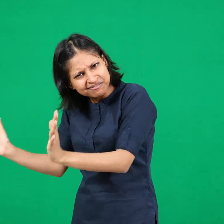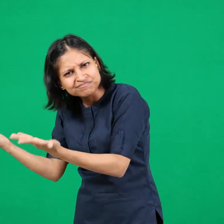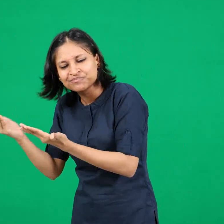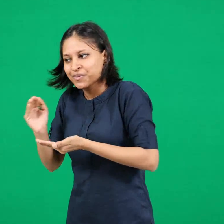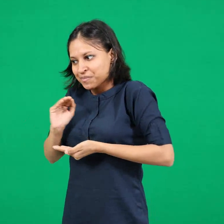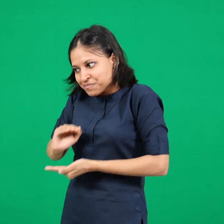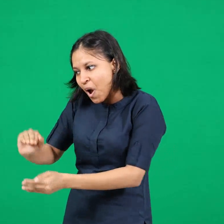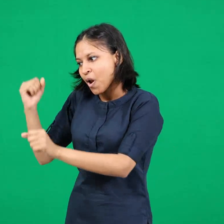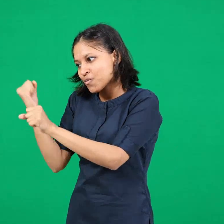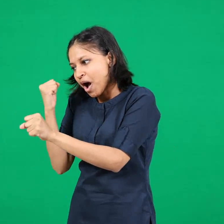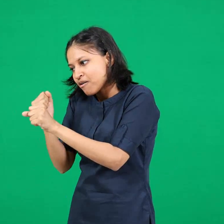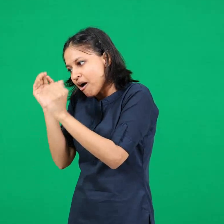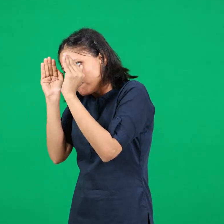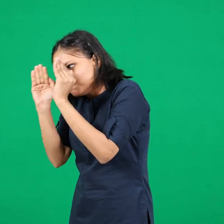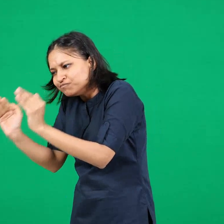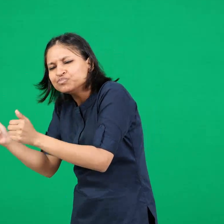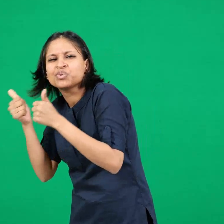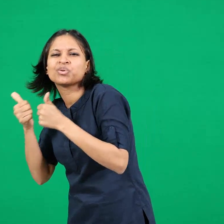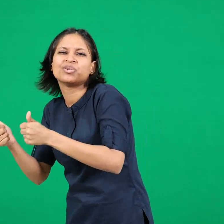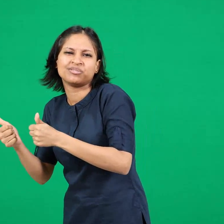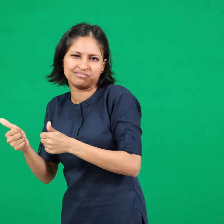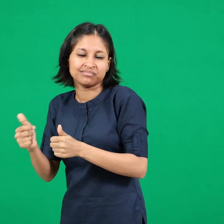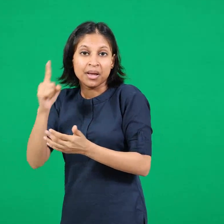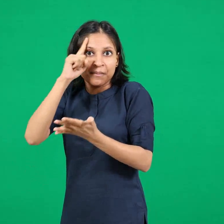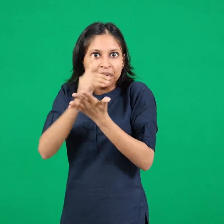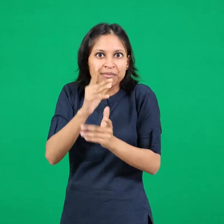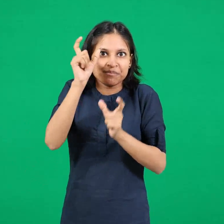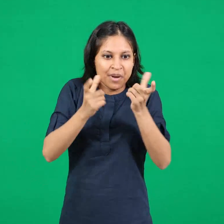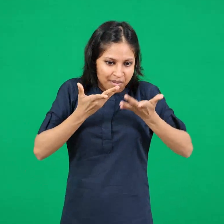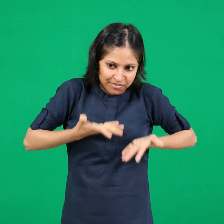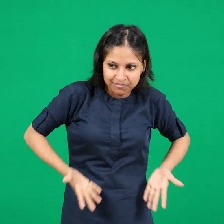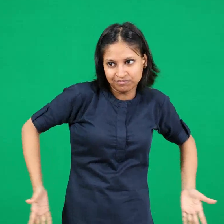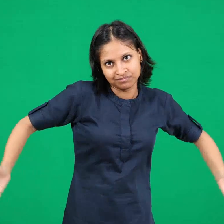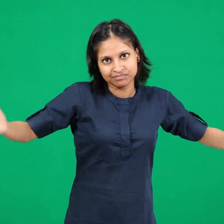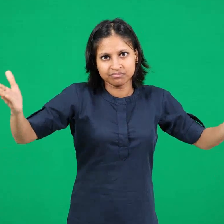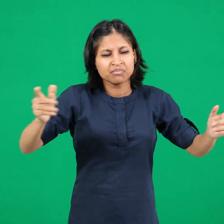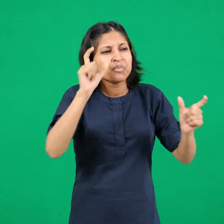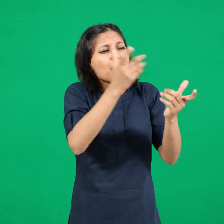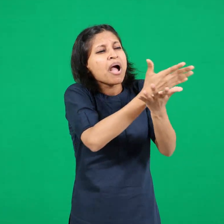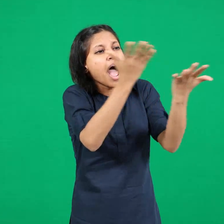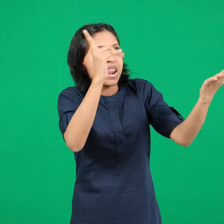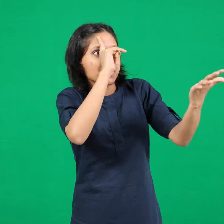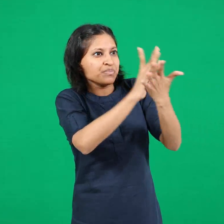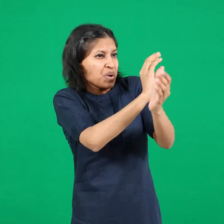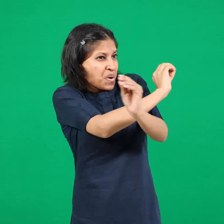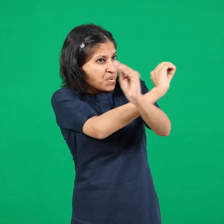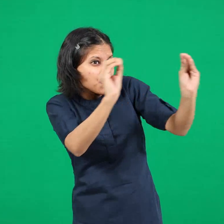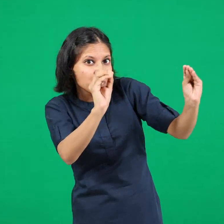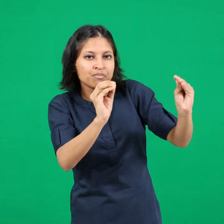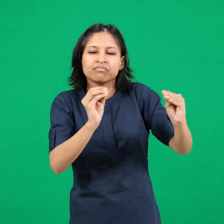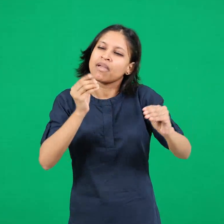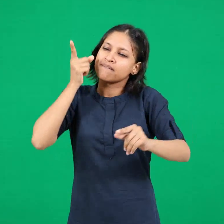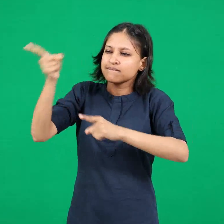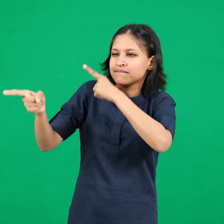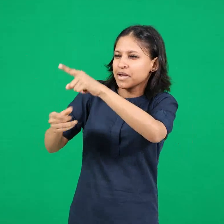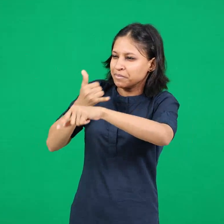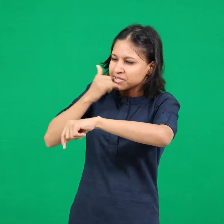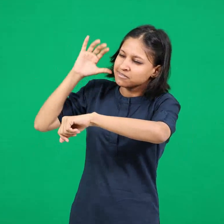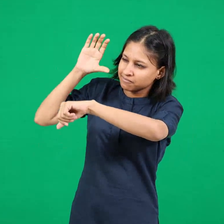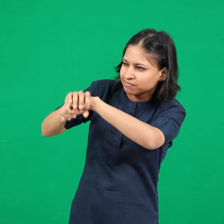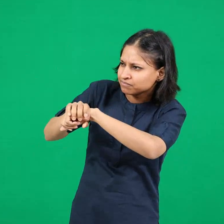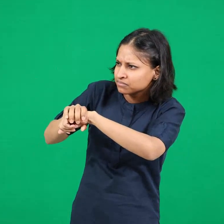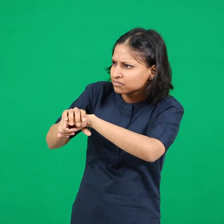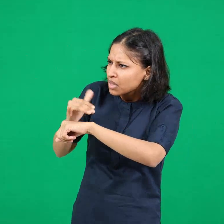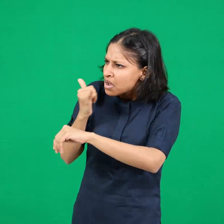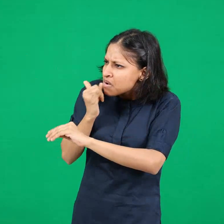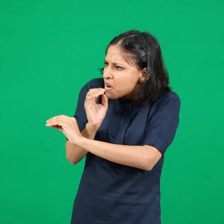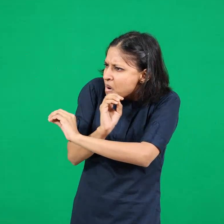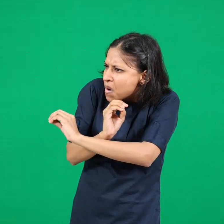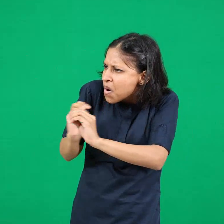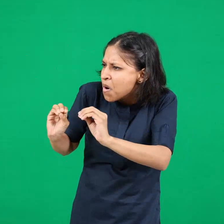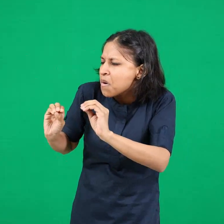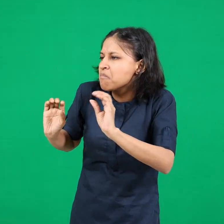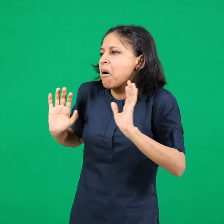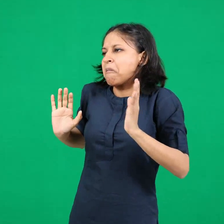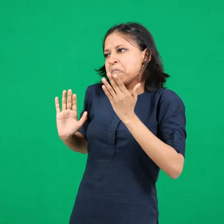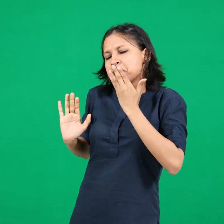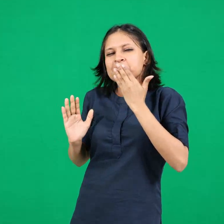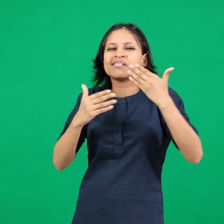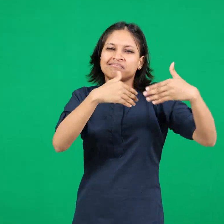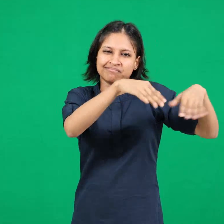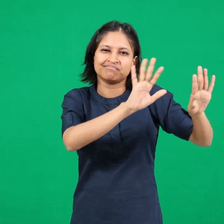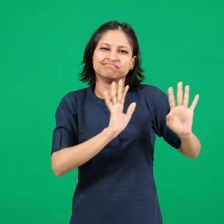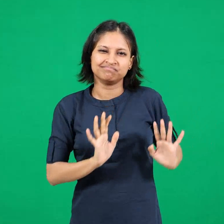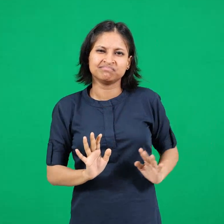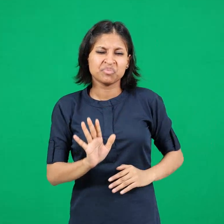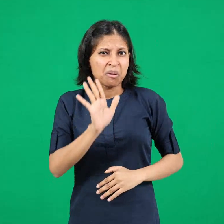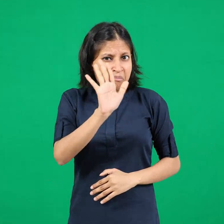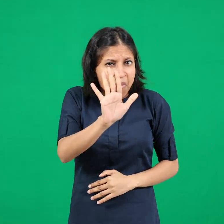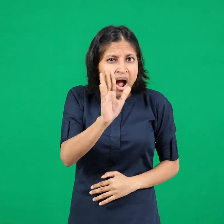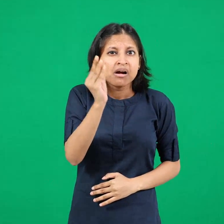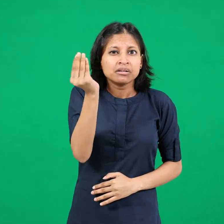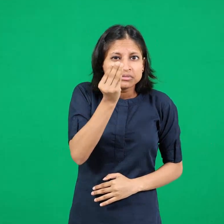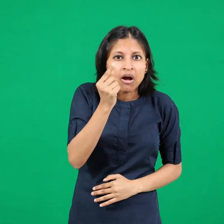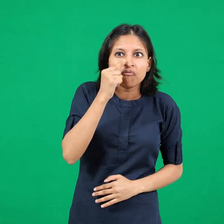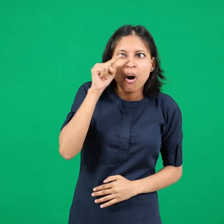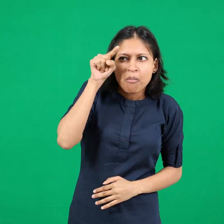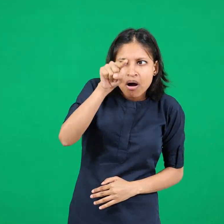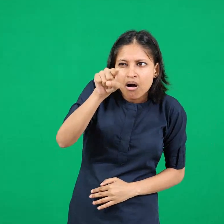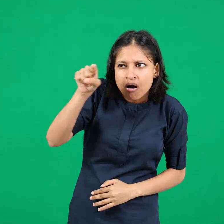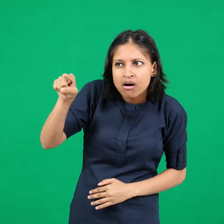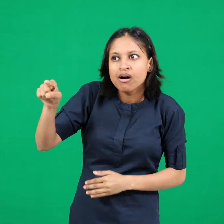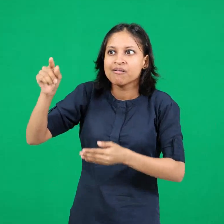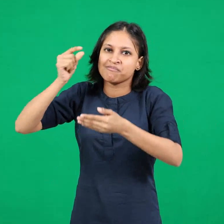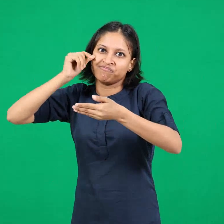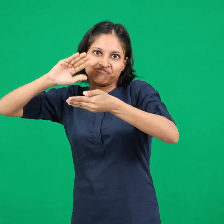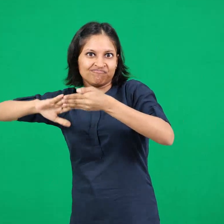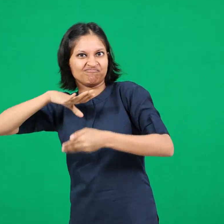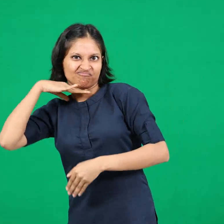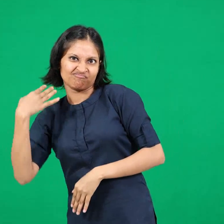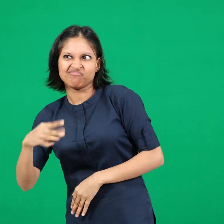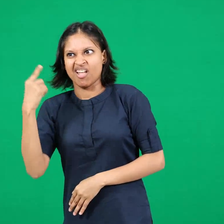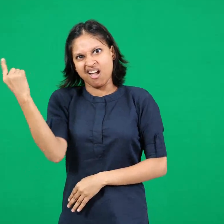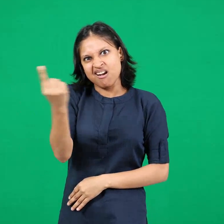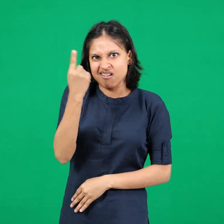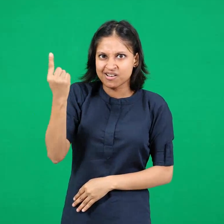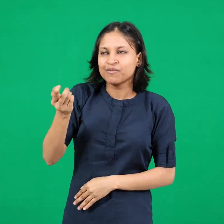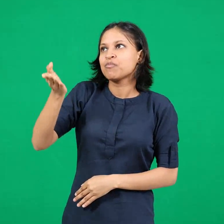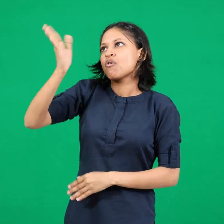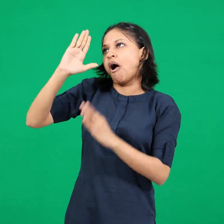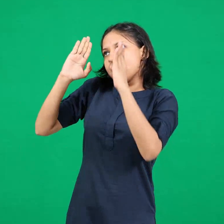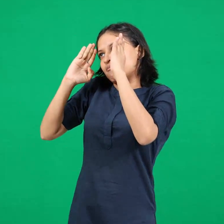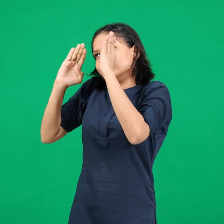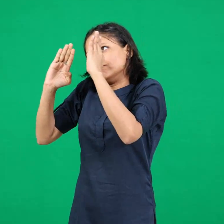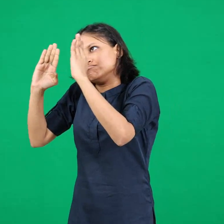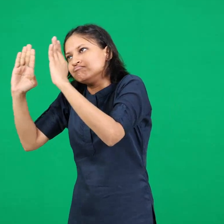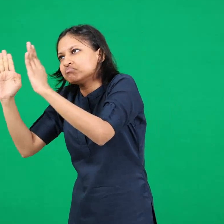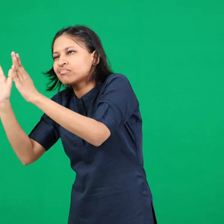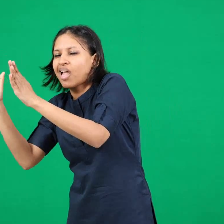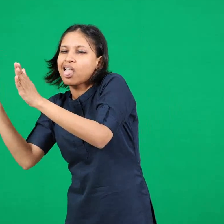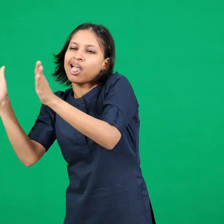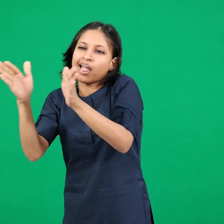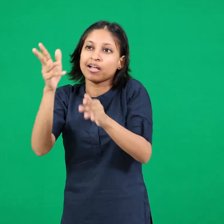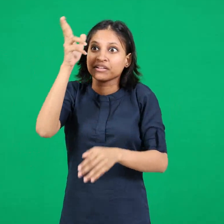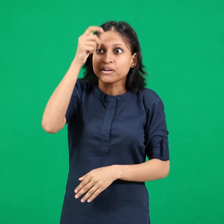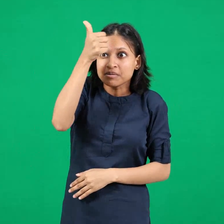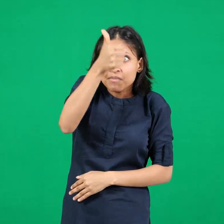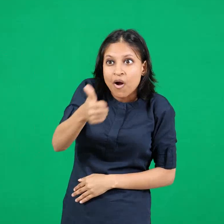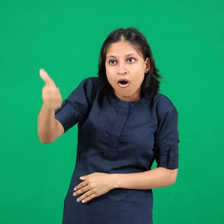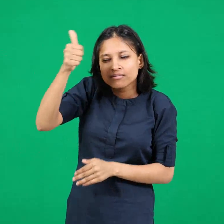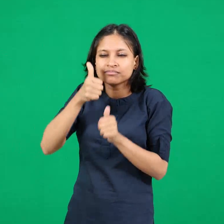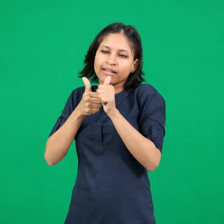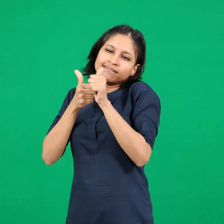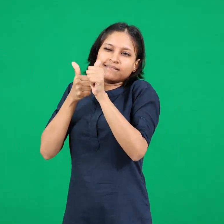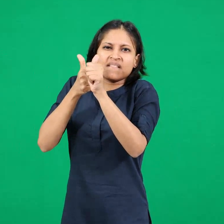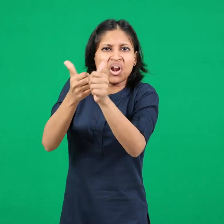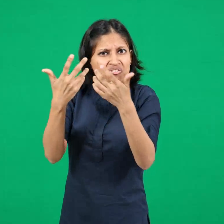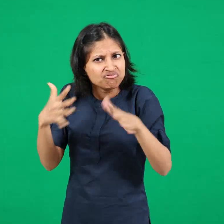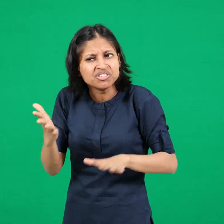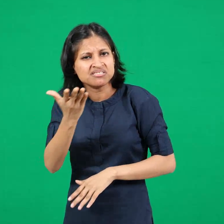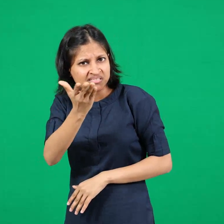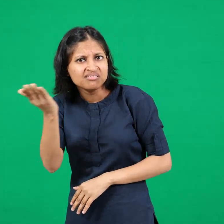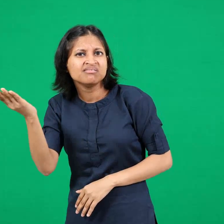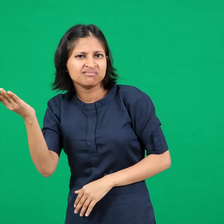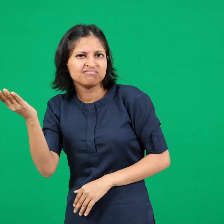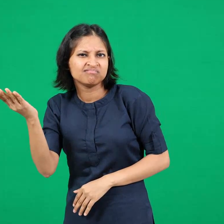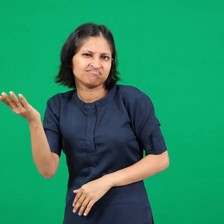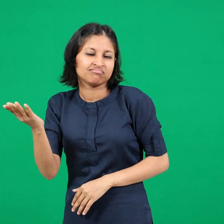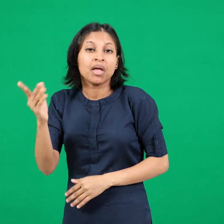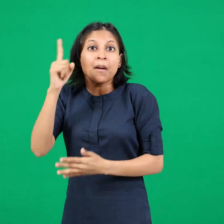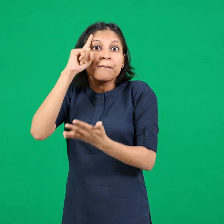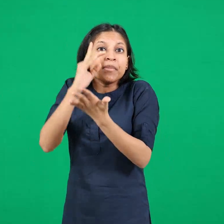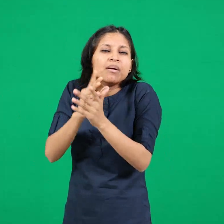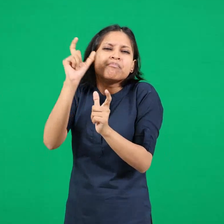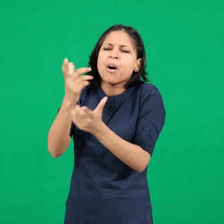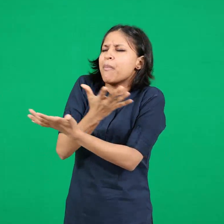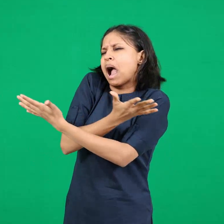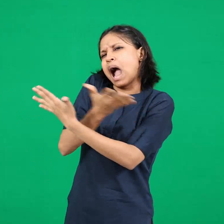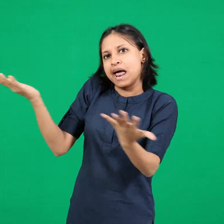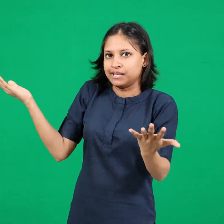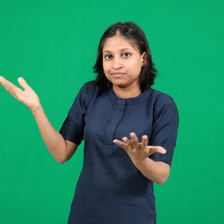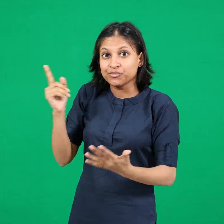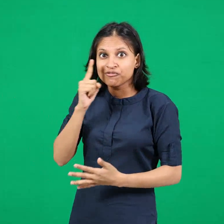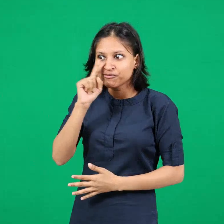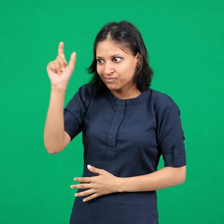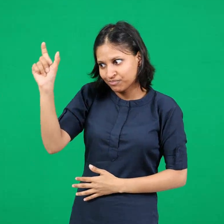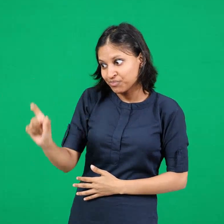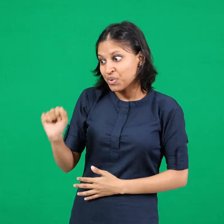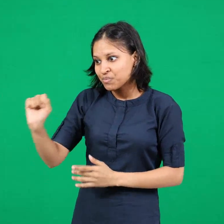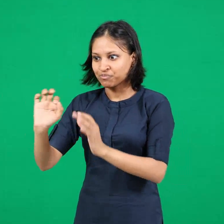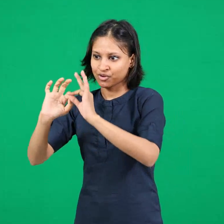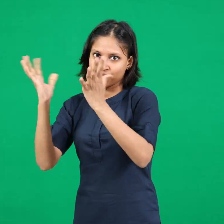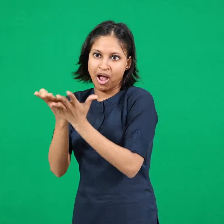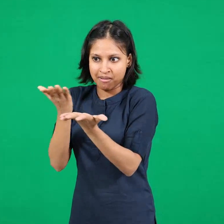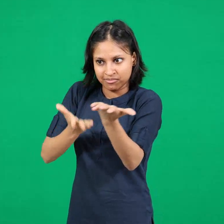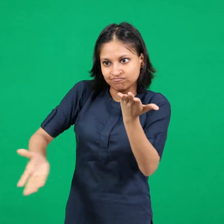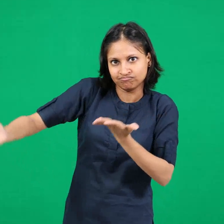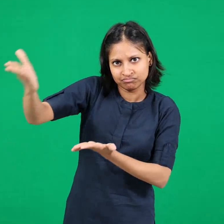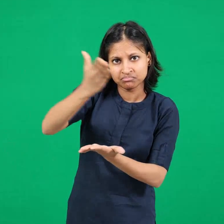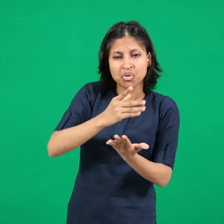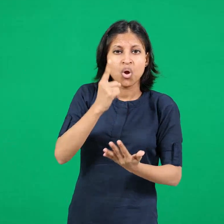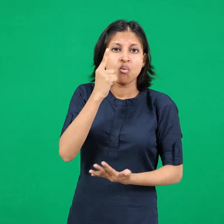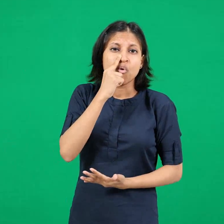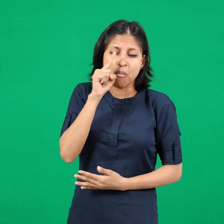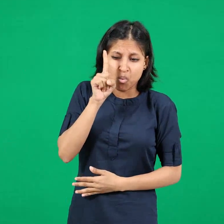So I advise the younger widows to marry, have children, and manage their households, denying the adversary occasion for slander. For some have already turned aside to follow Satan.